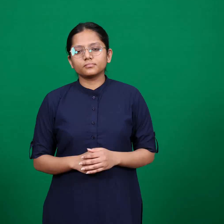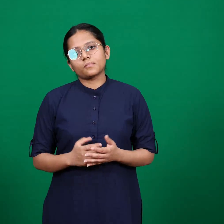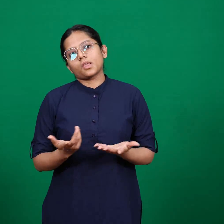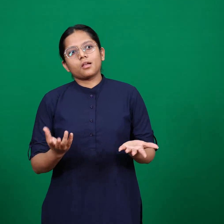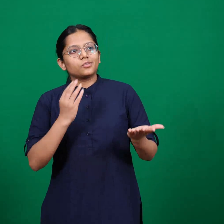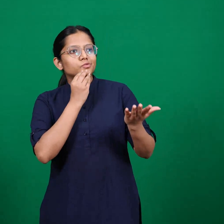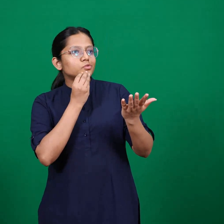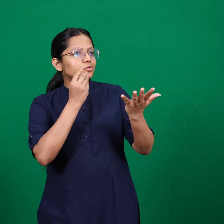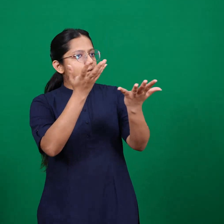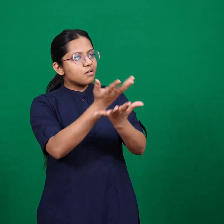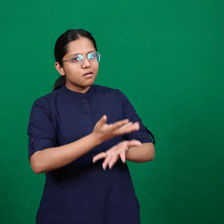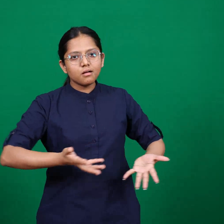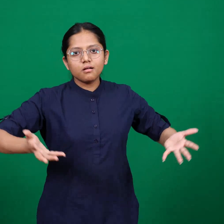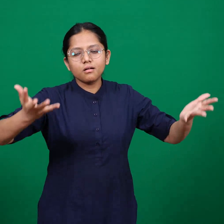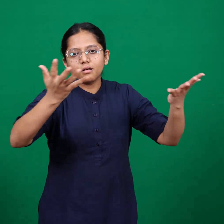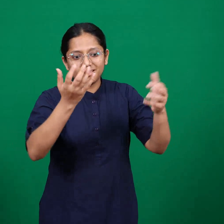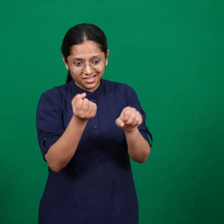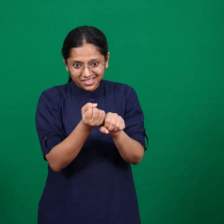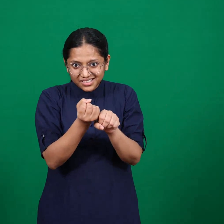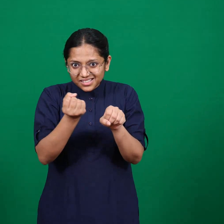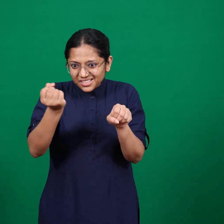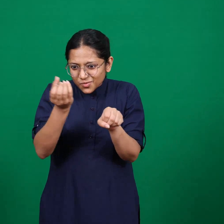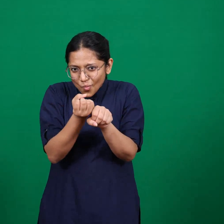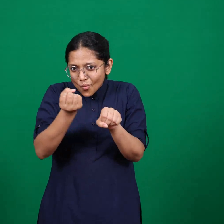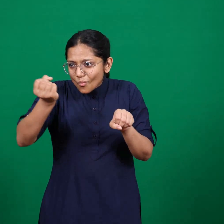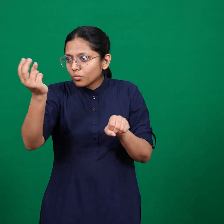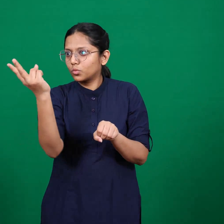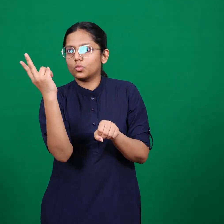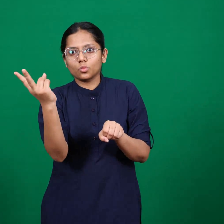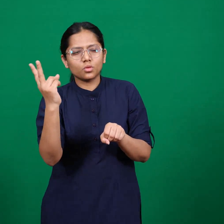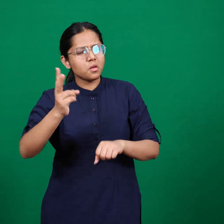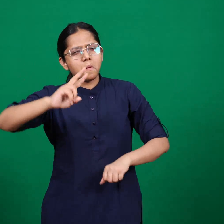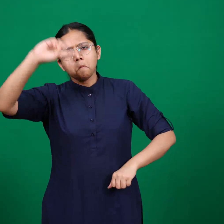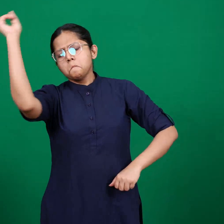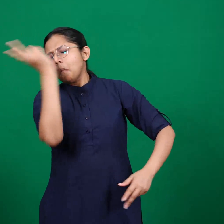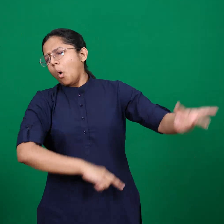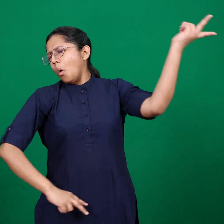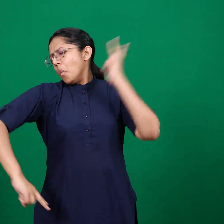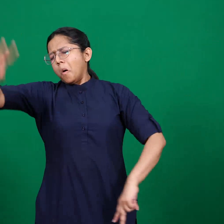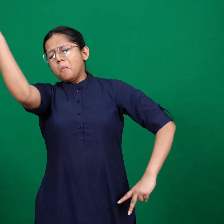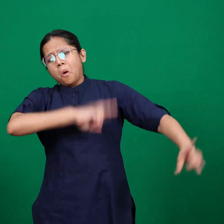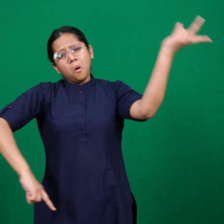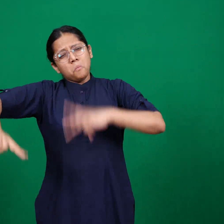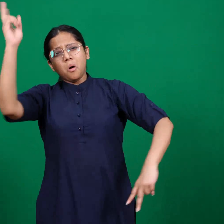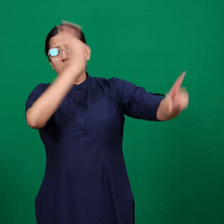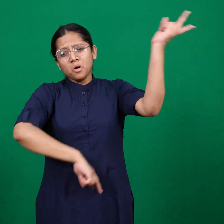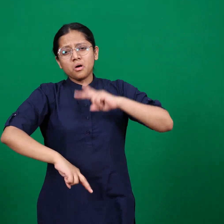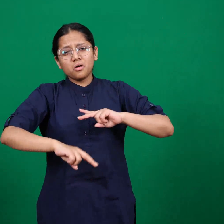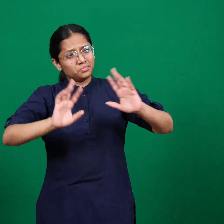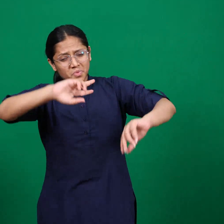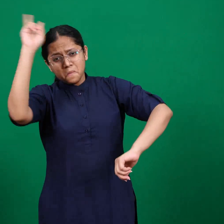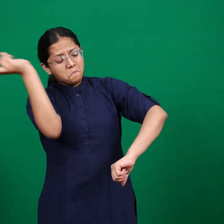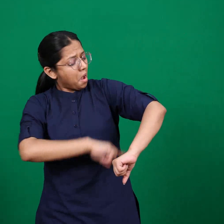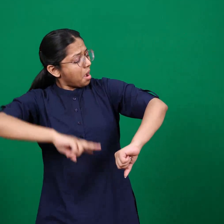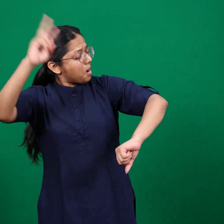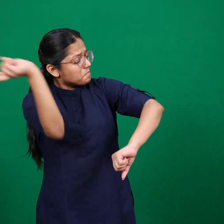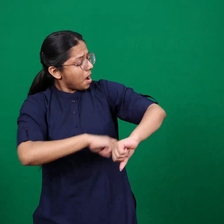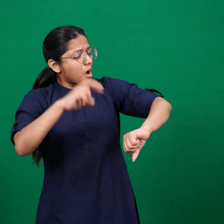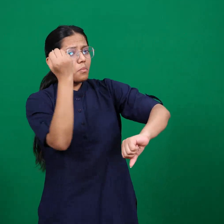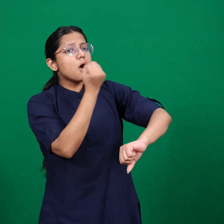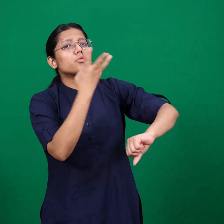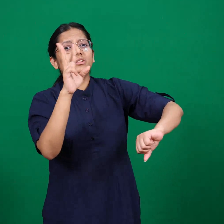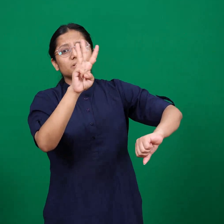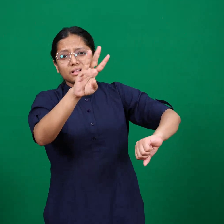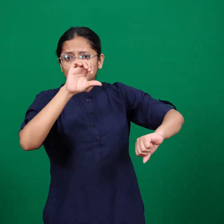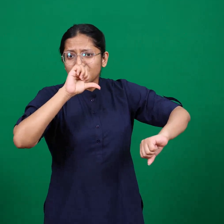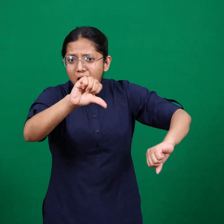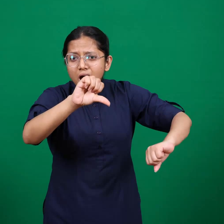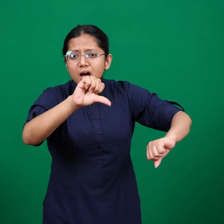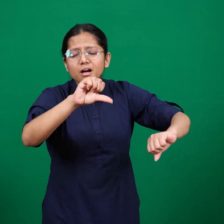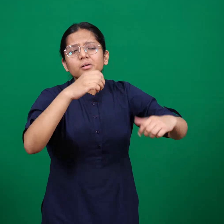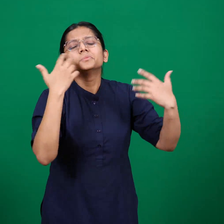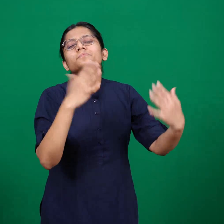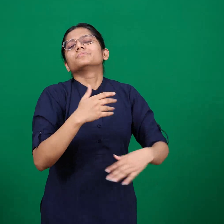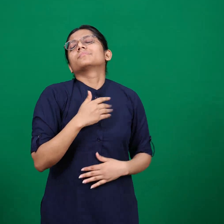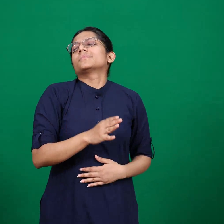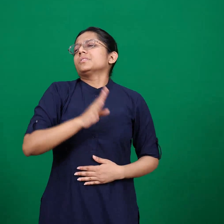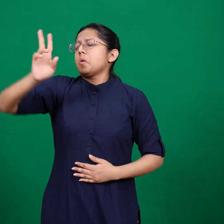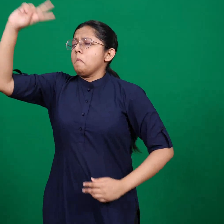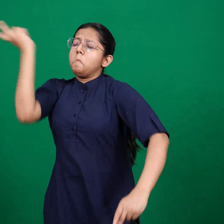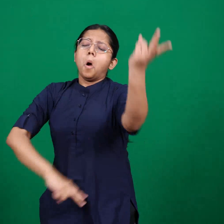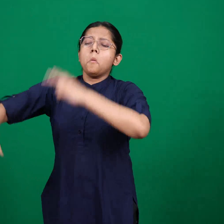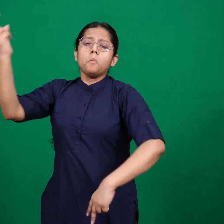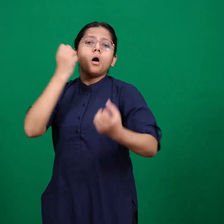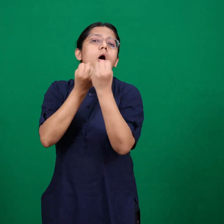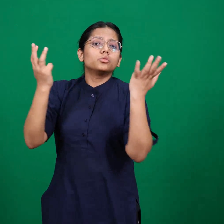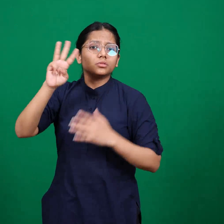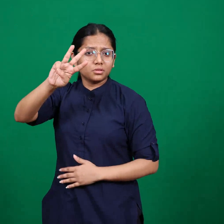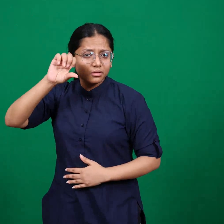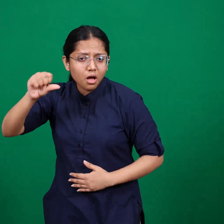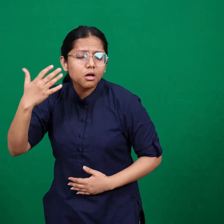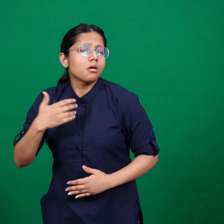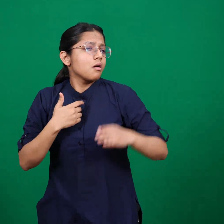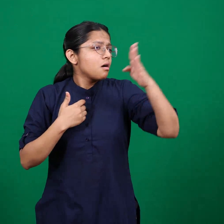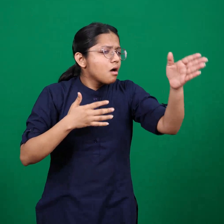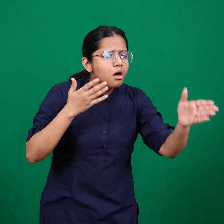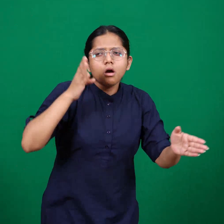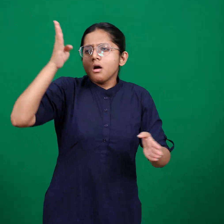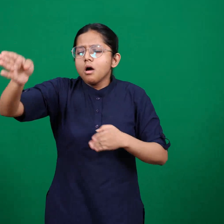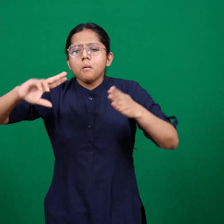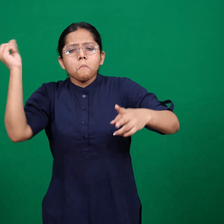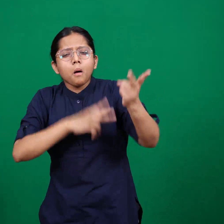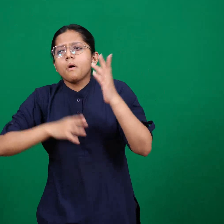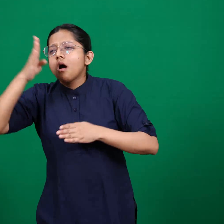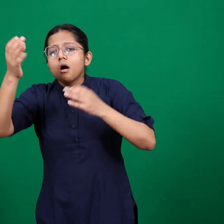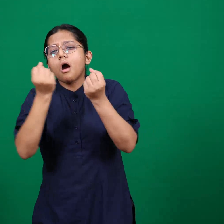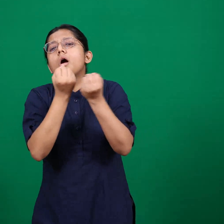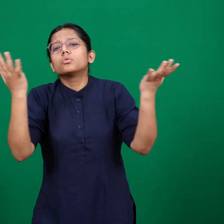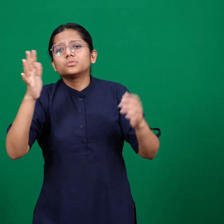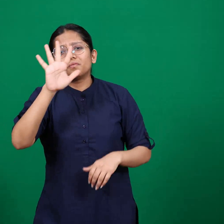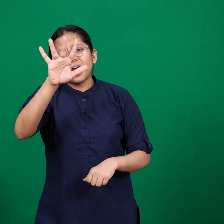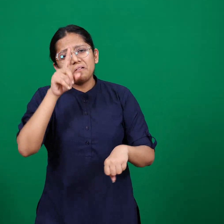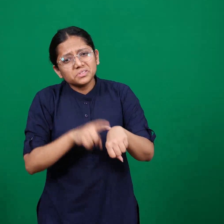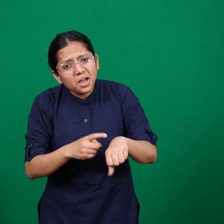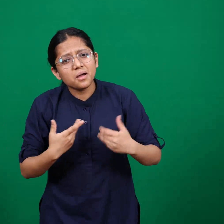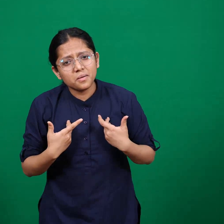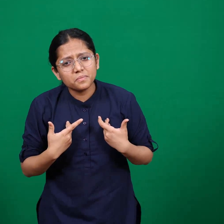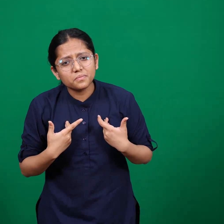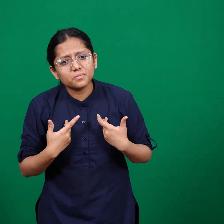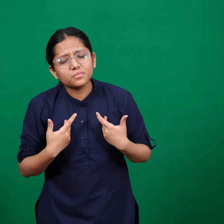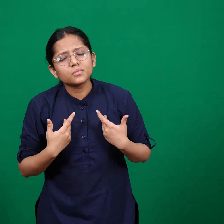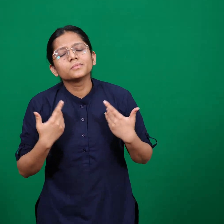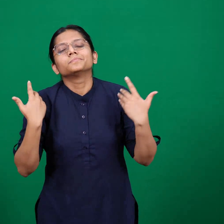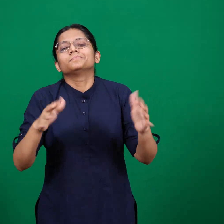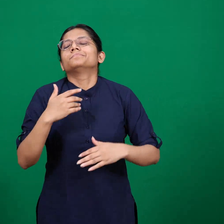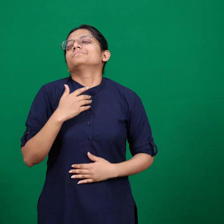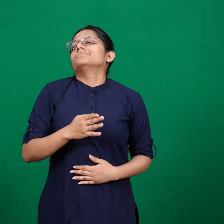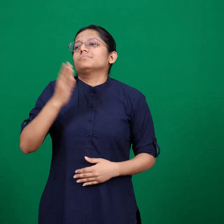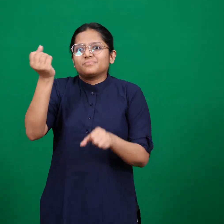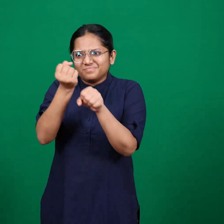Five times I received from the Jews the forty lashes minus one.